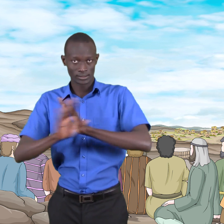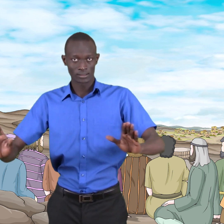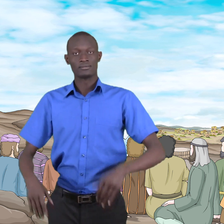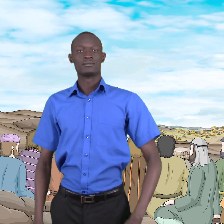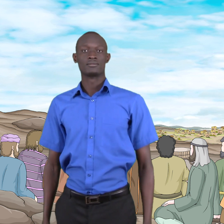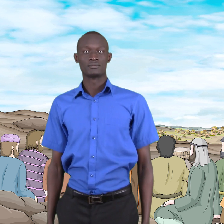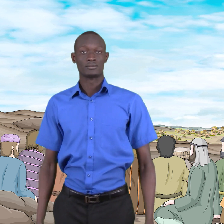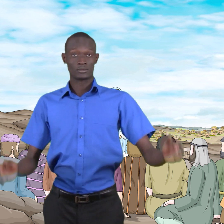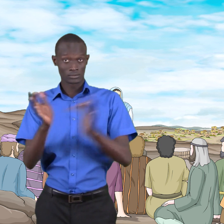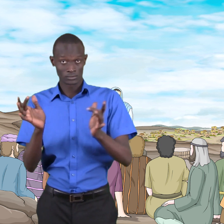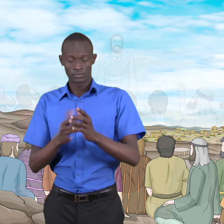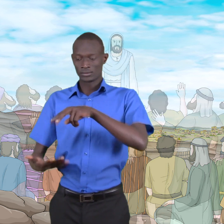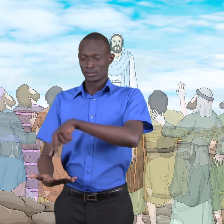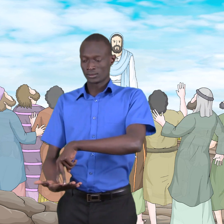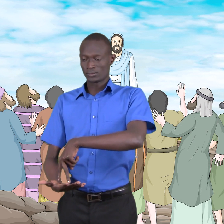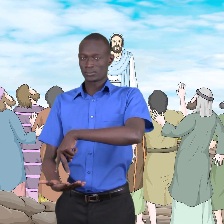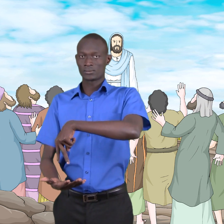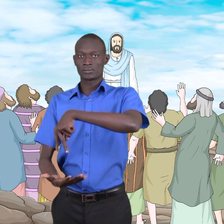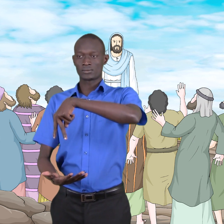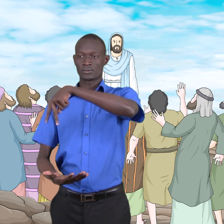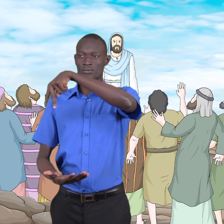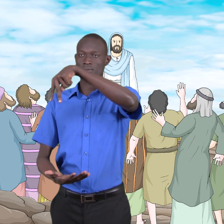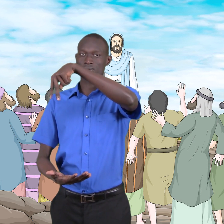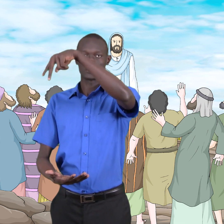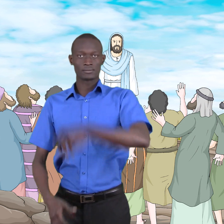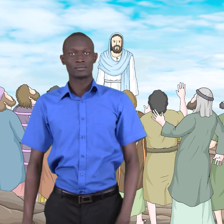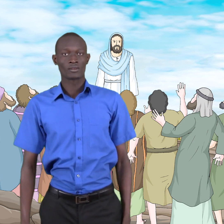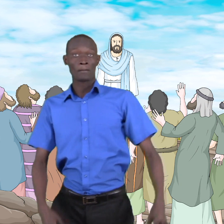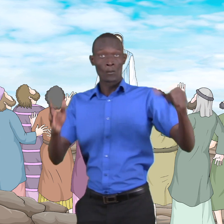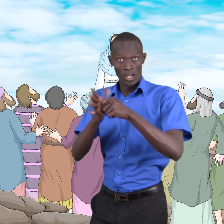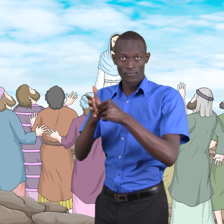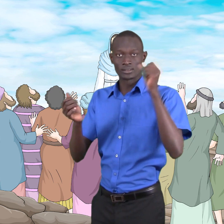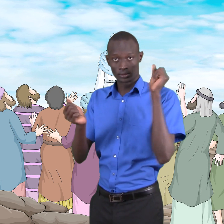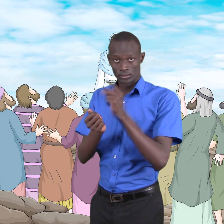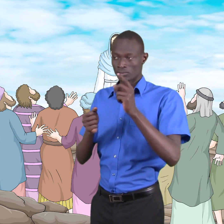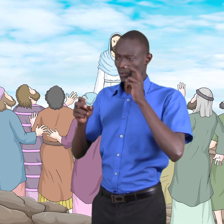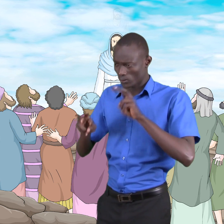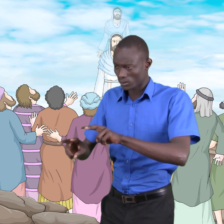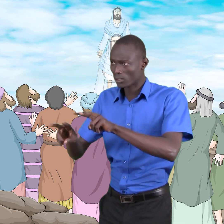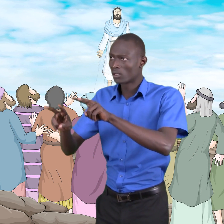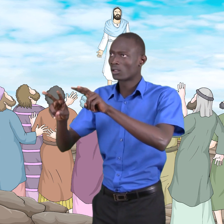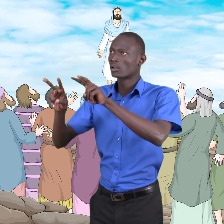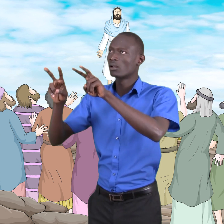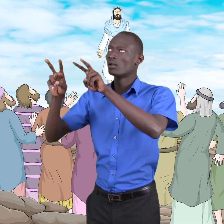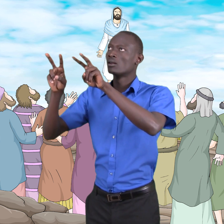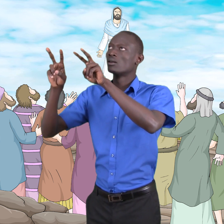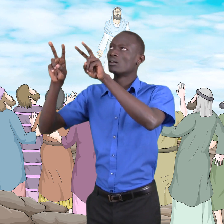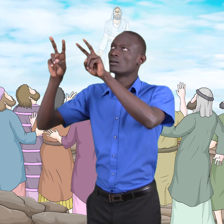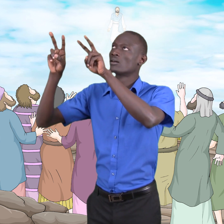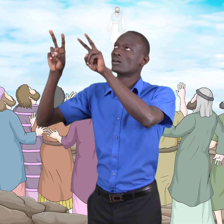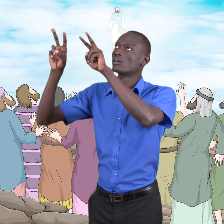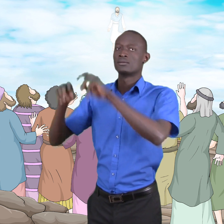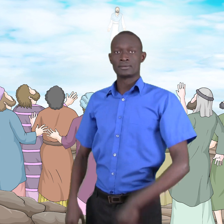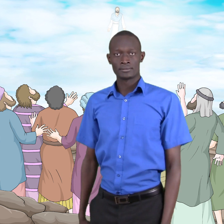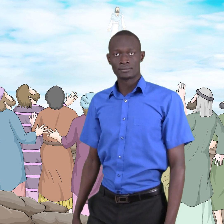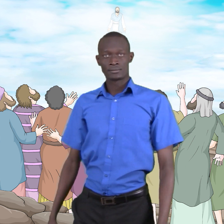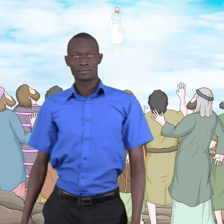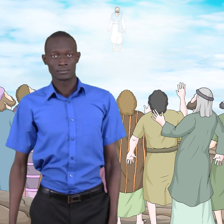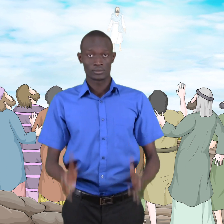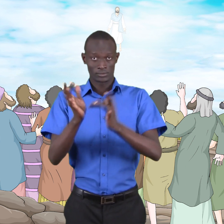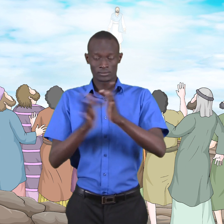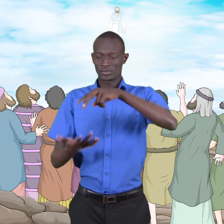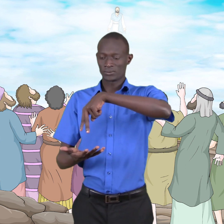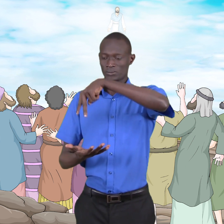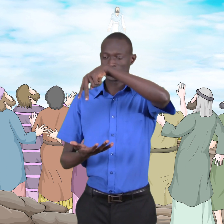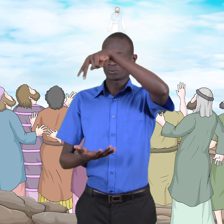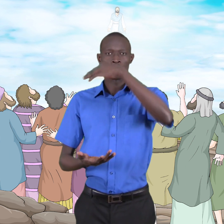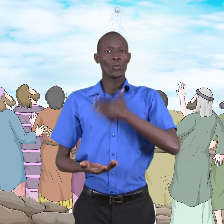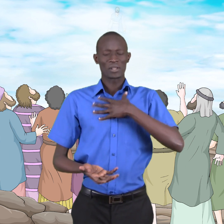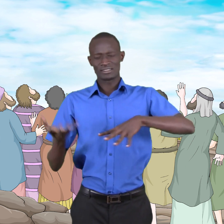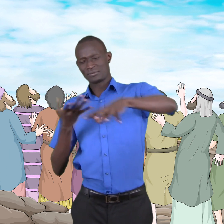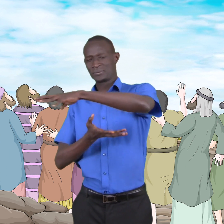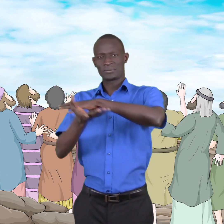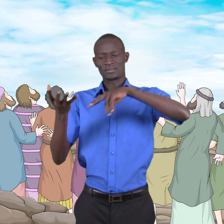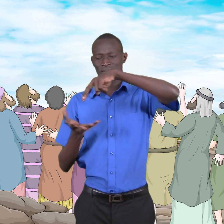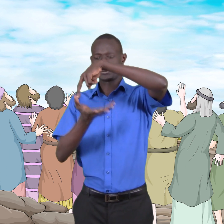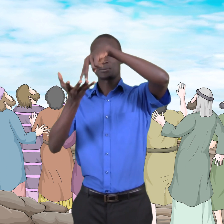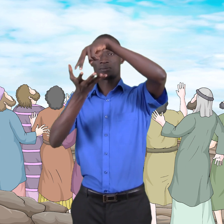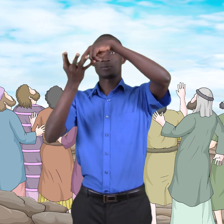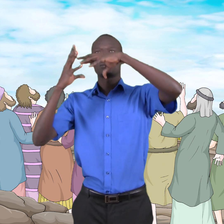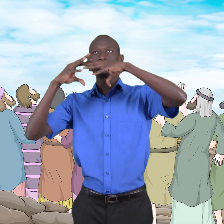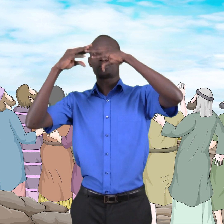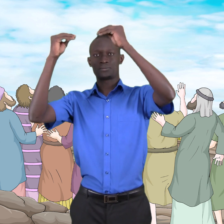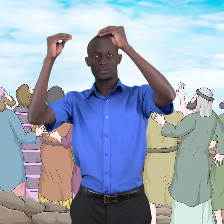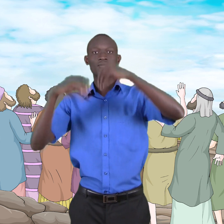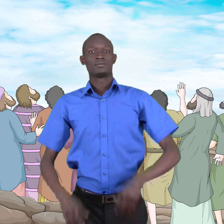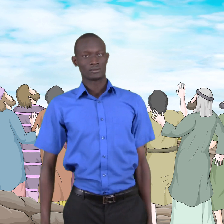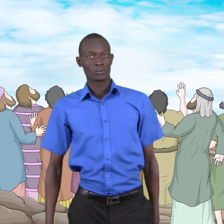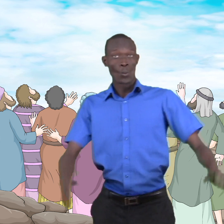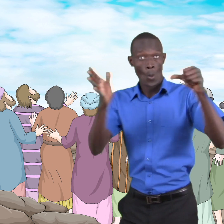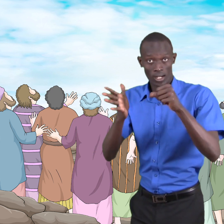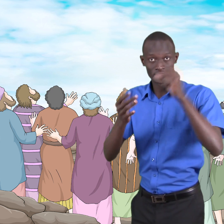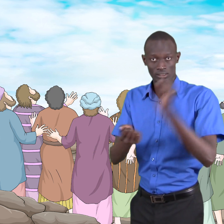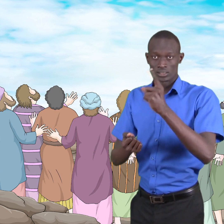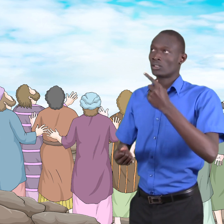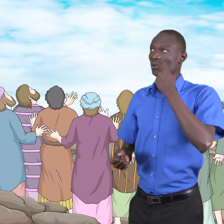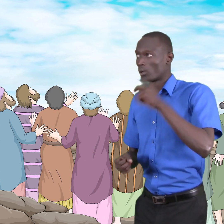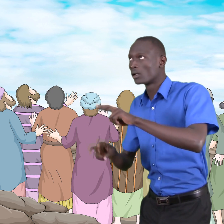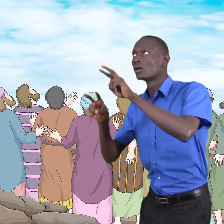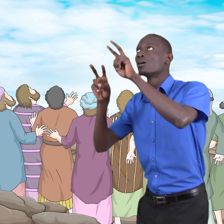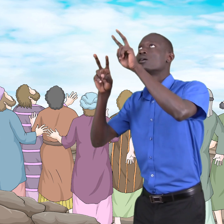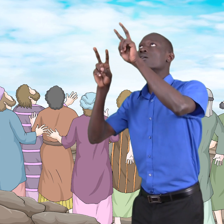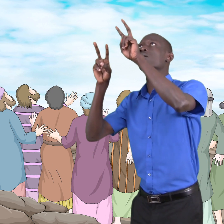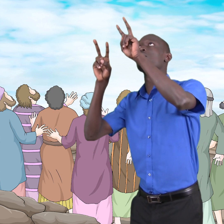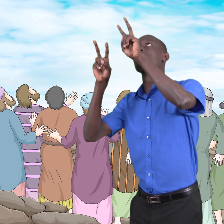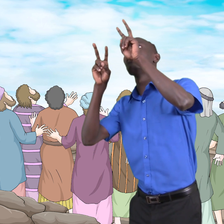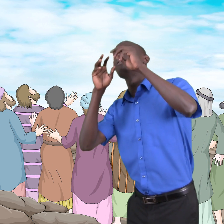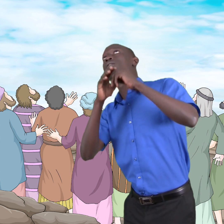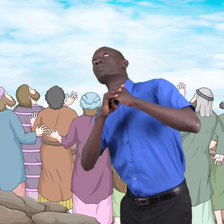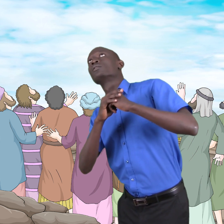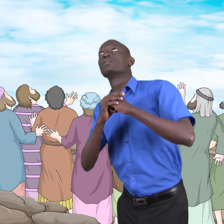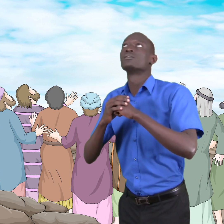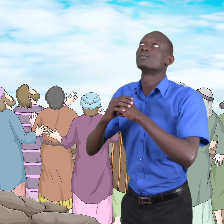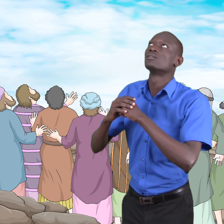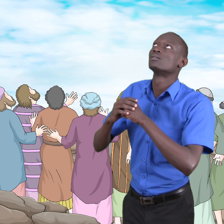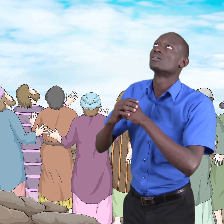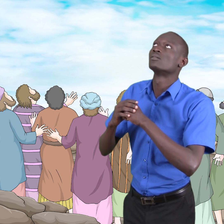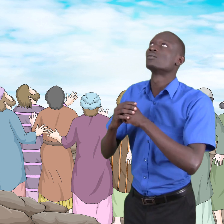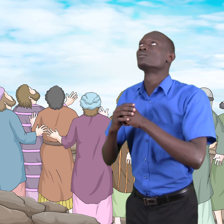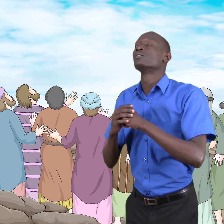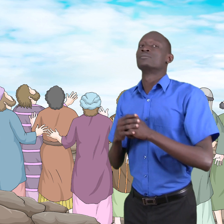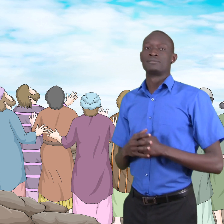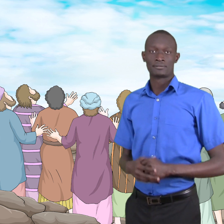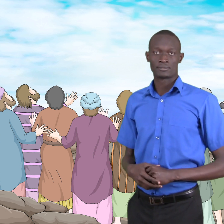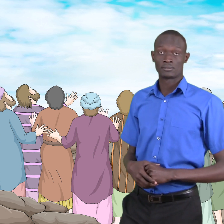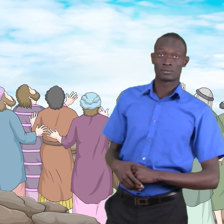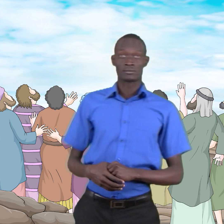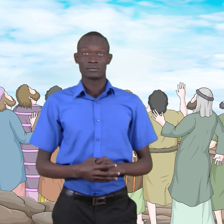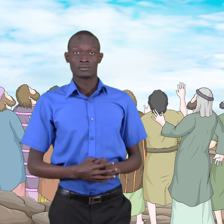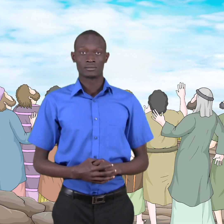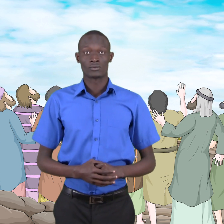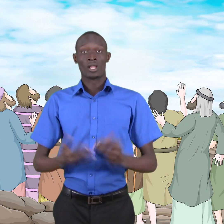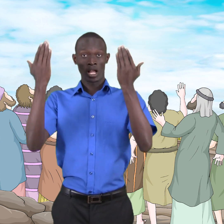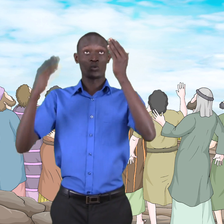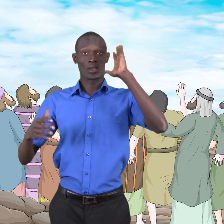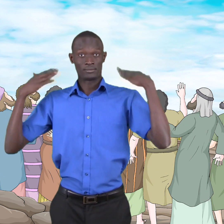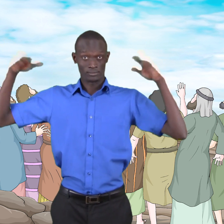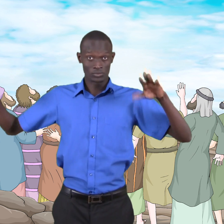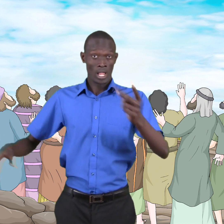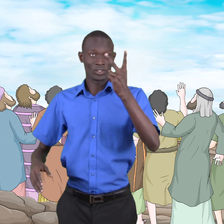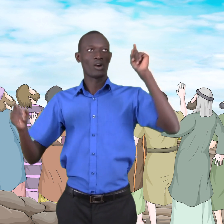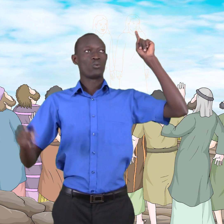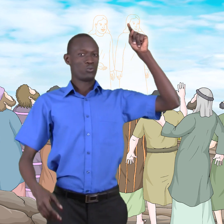After He had said this, they watched as He was taken up, and a cloud hid Him from their sight.